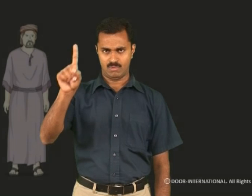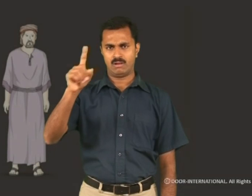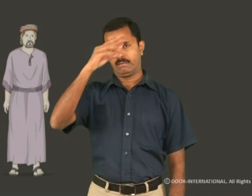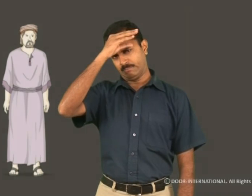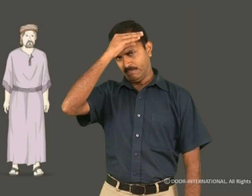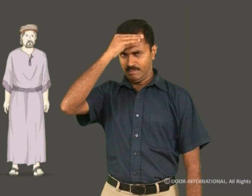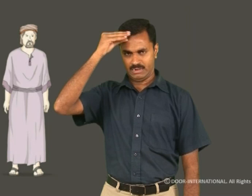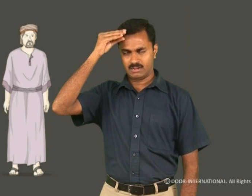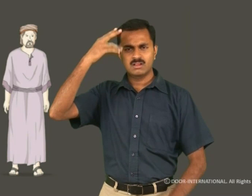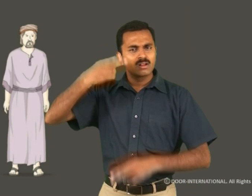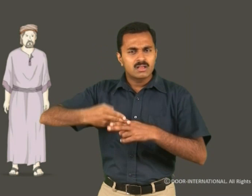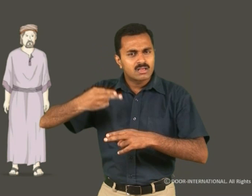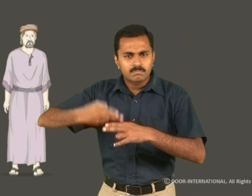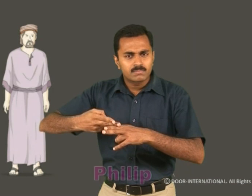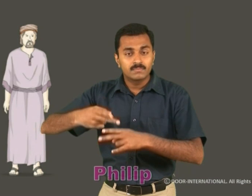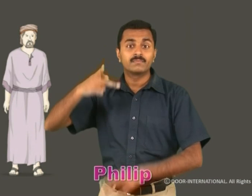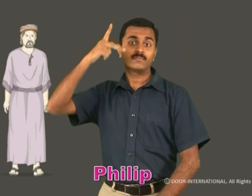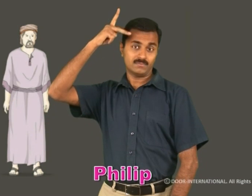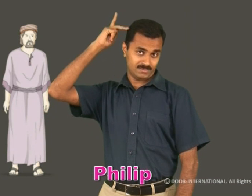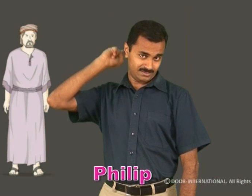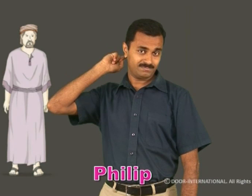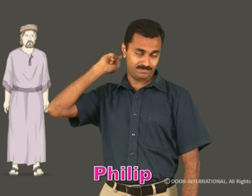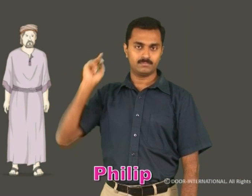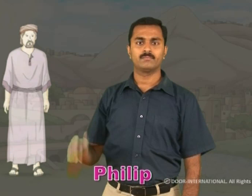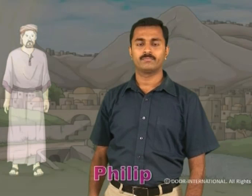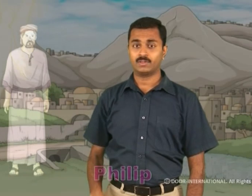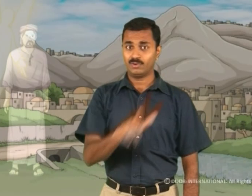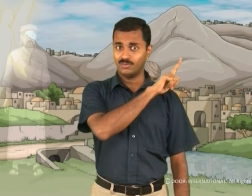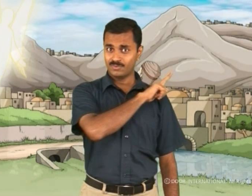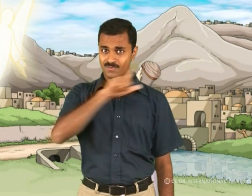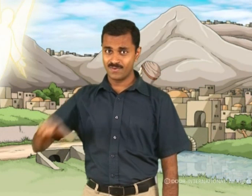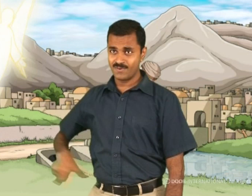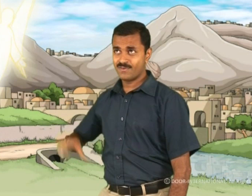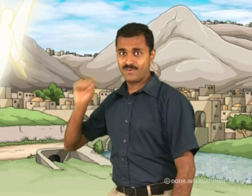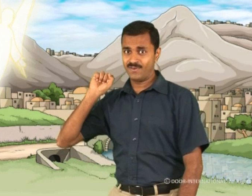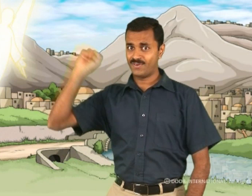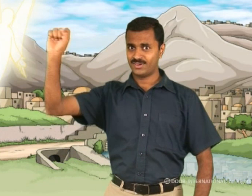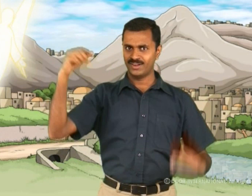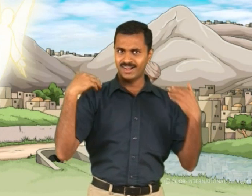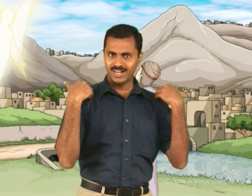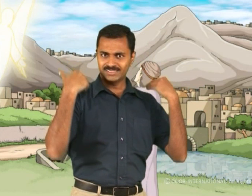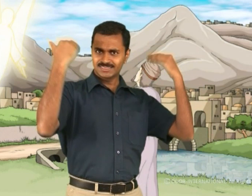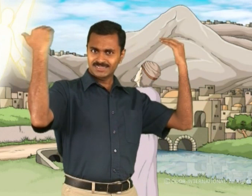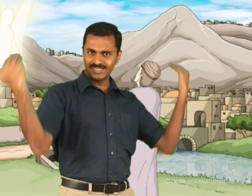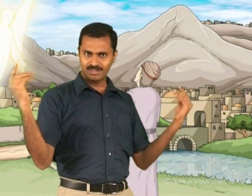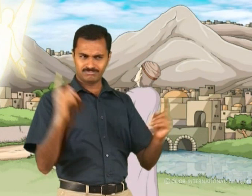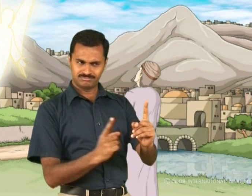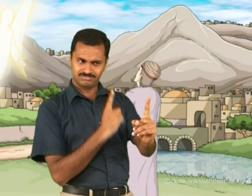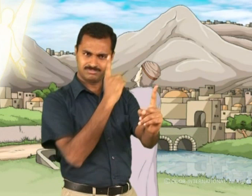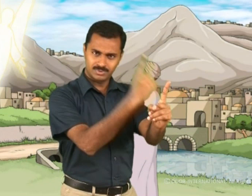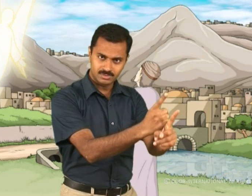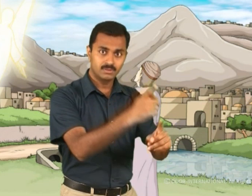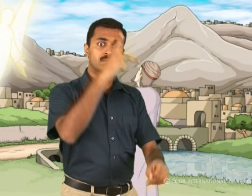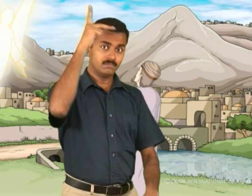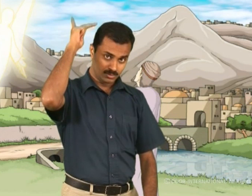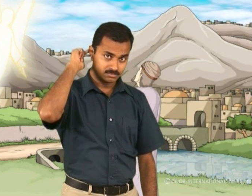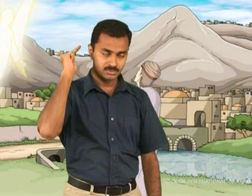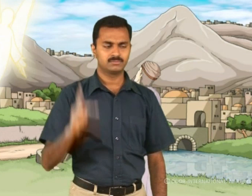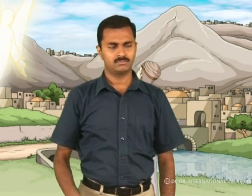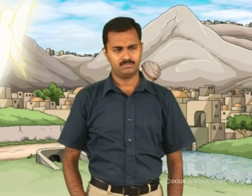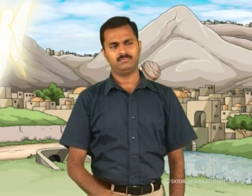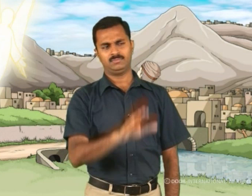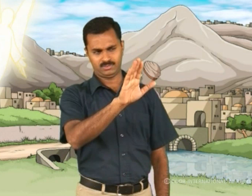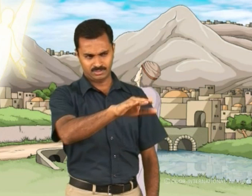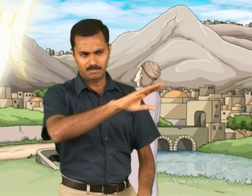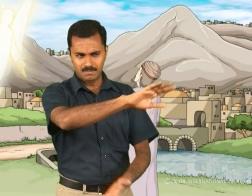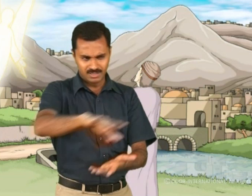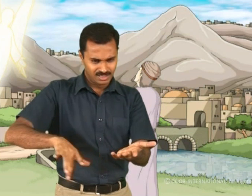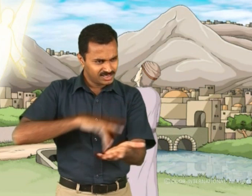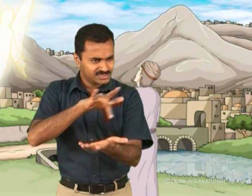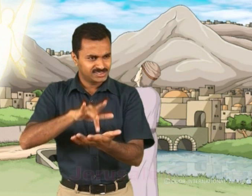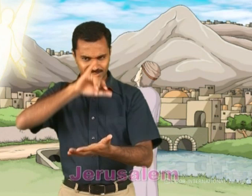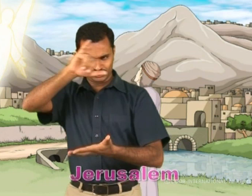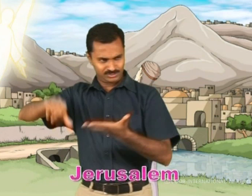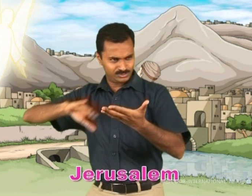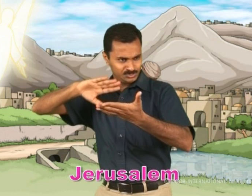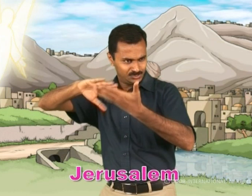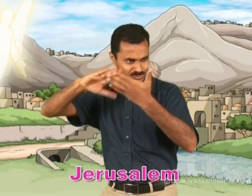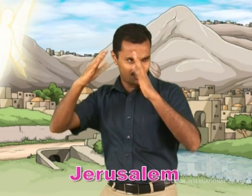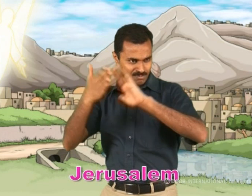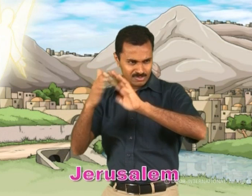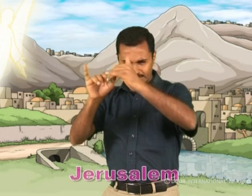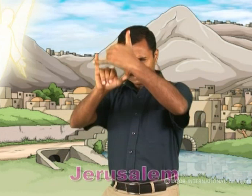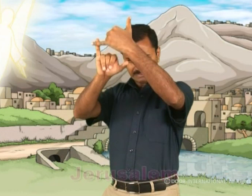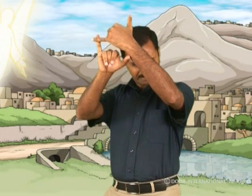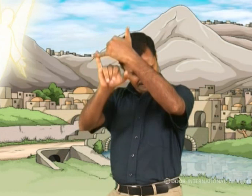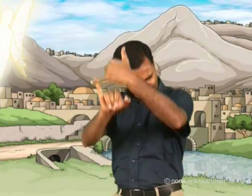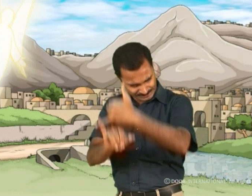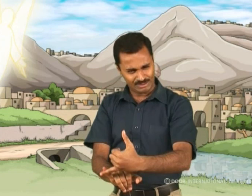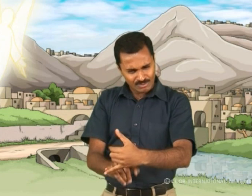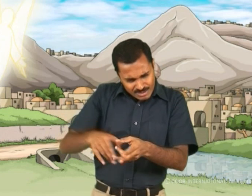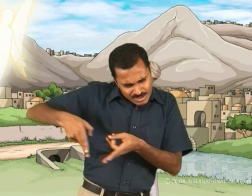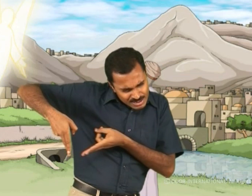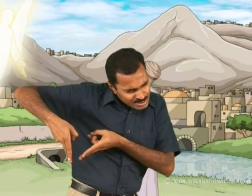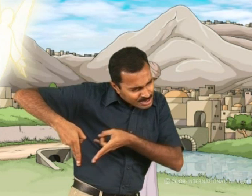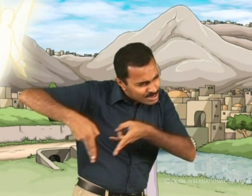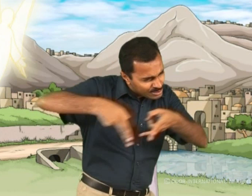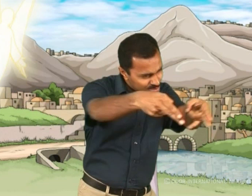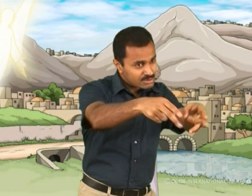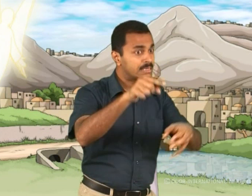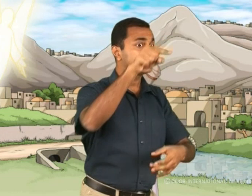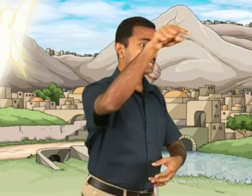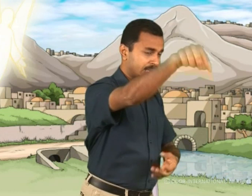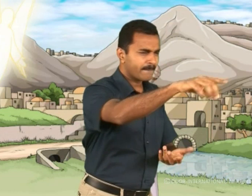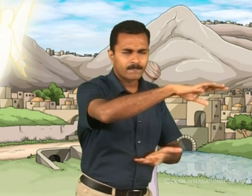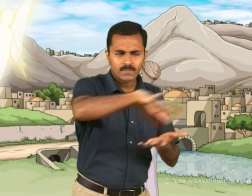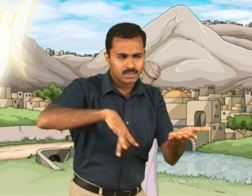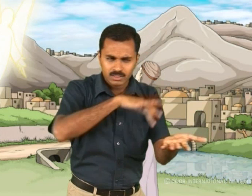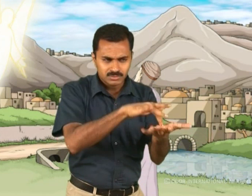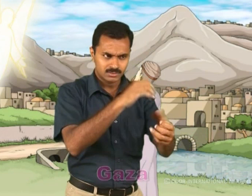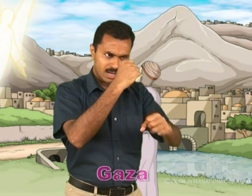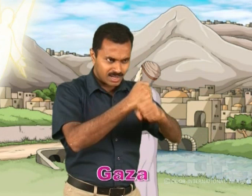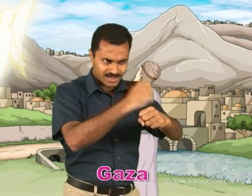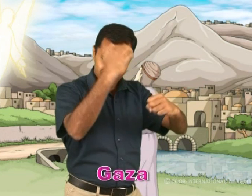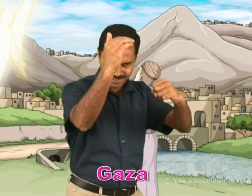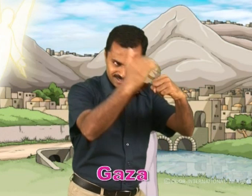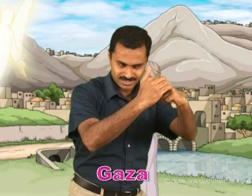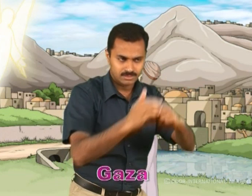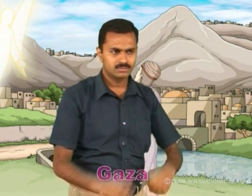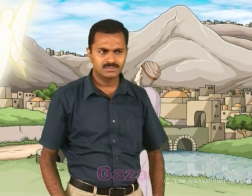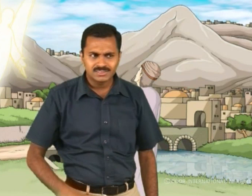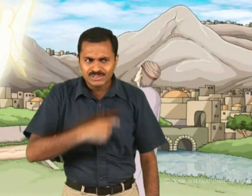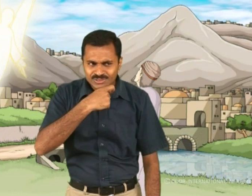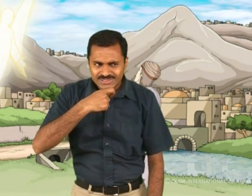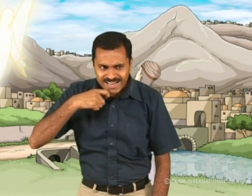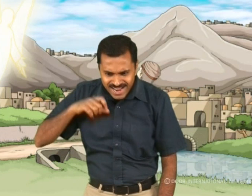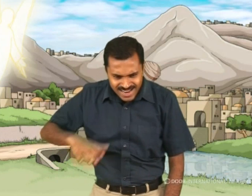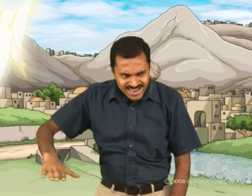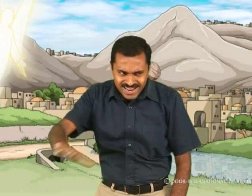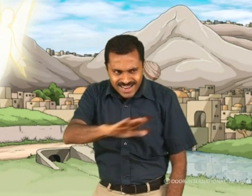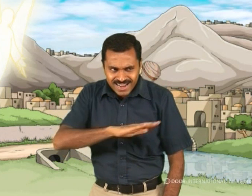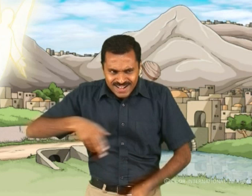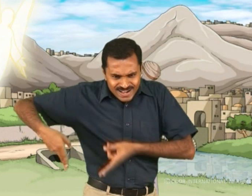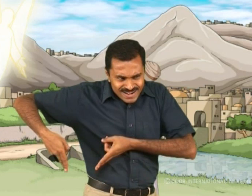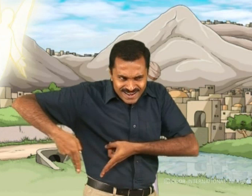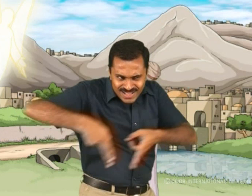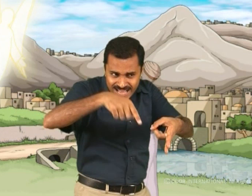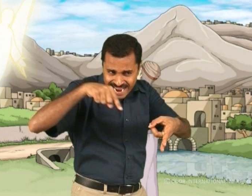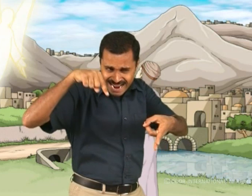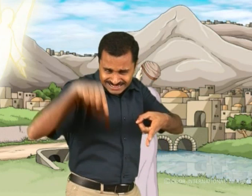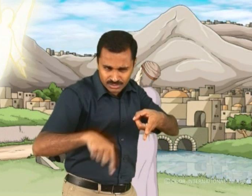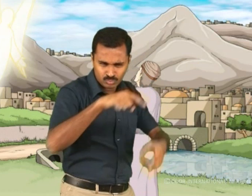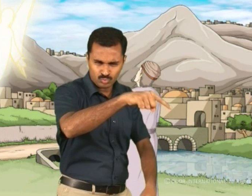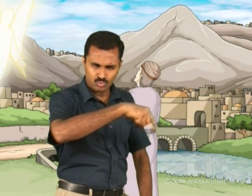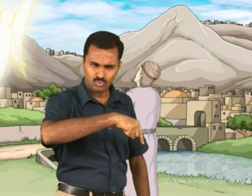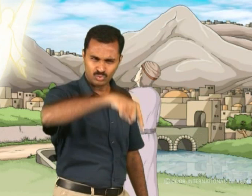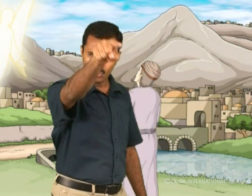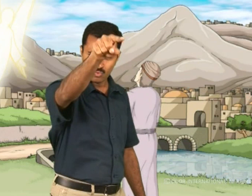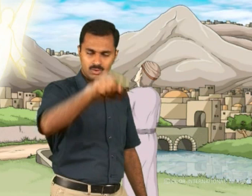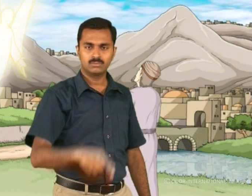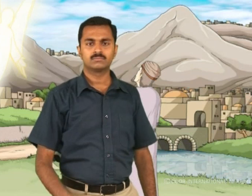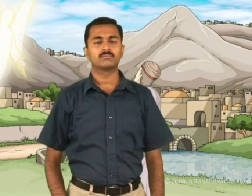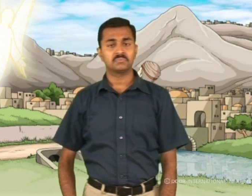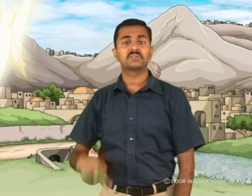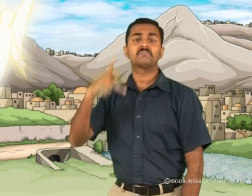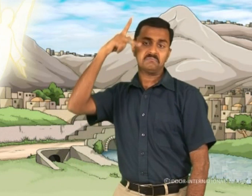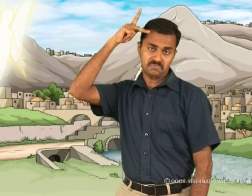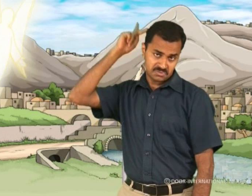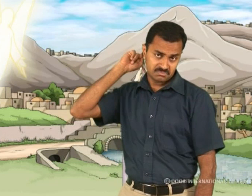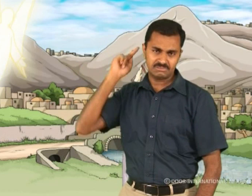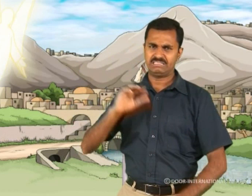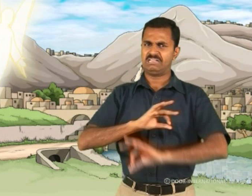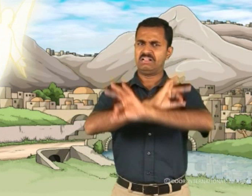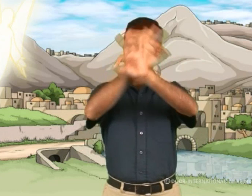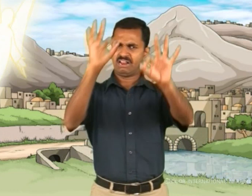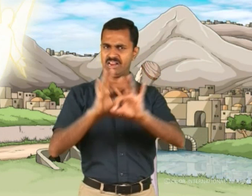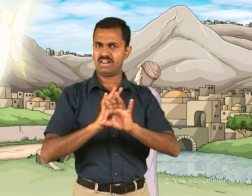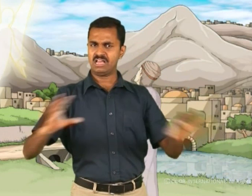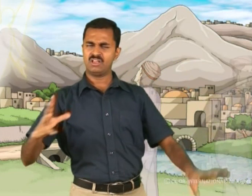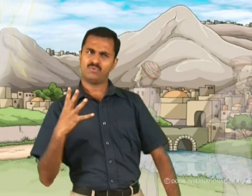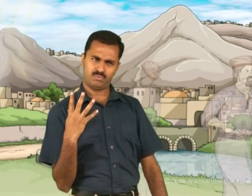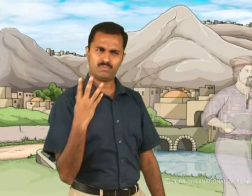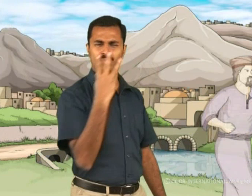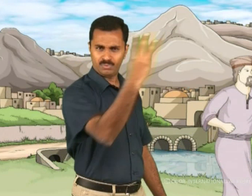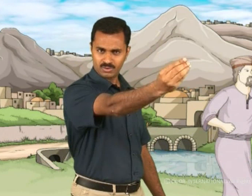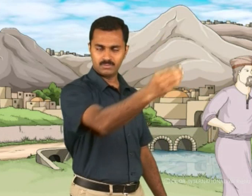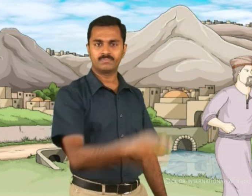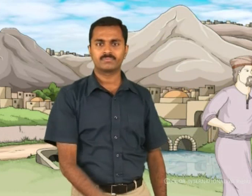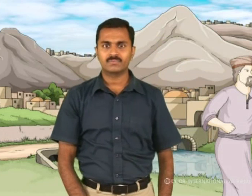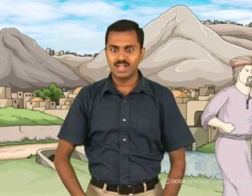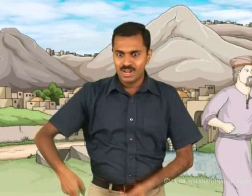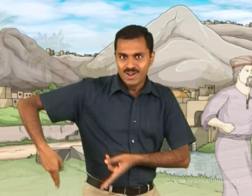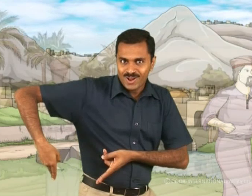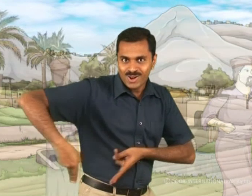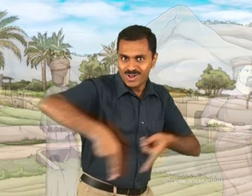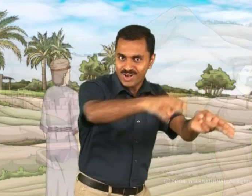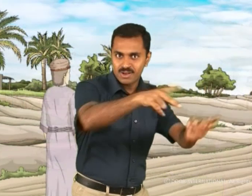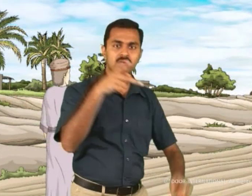Now an angel of the Lord said to Philip, “Get up and go south to the desert road that goes down from Jerusalem to Gaza.”